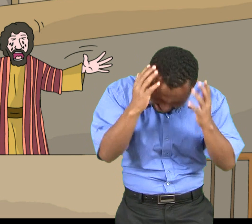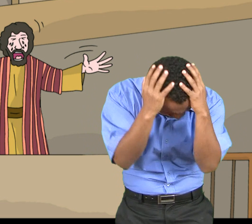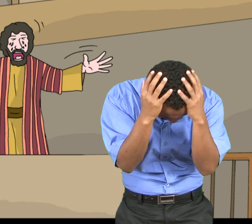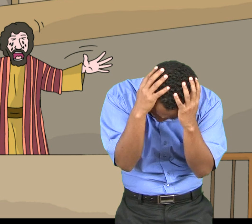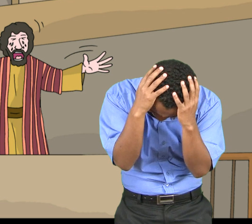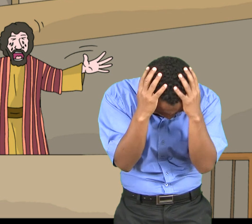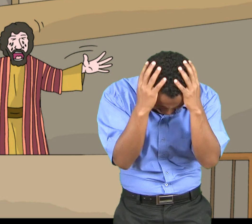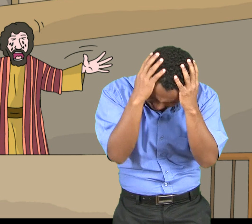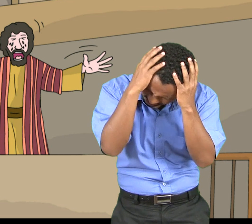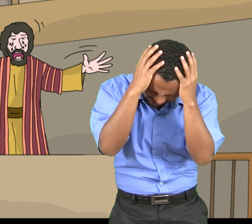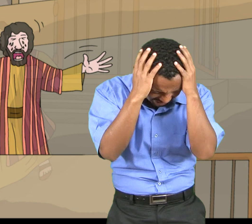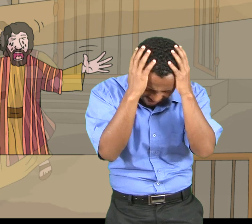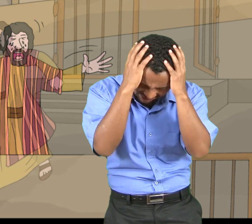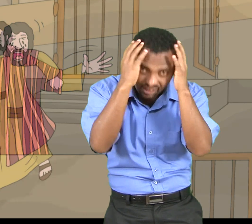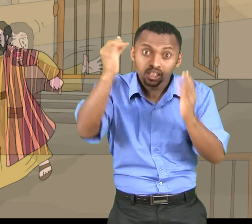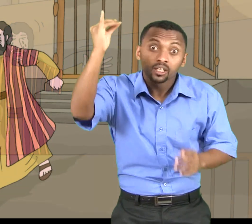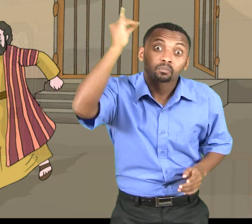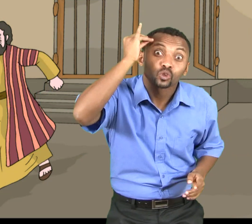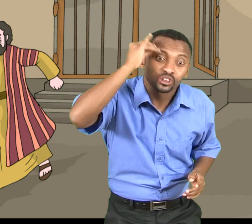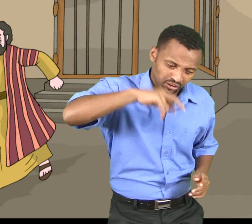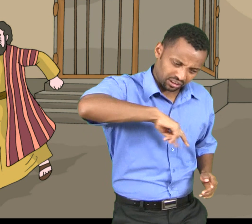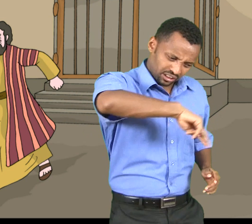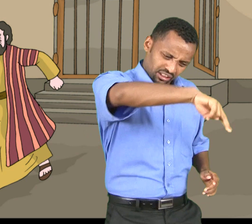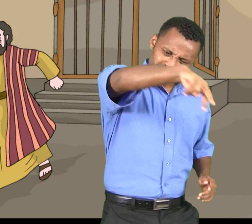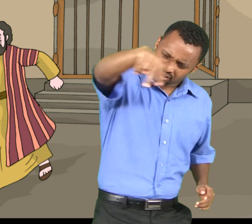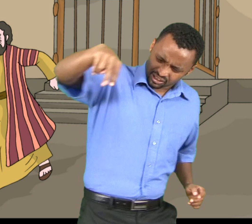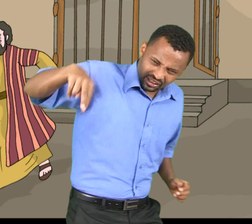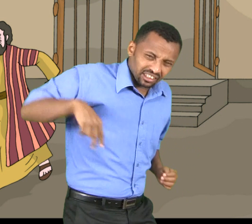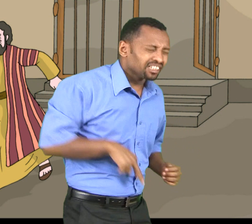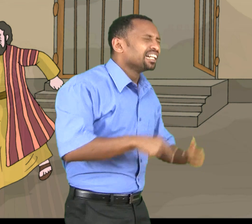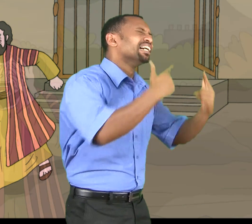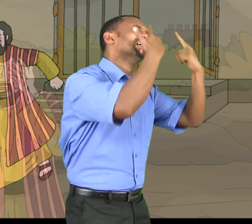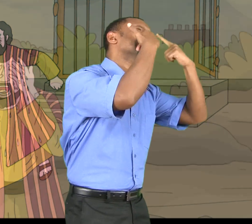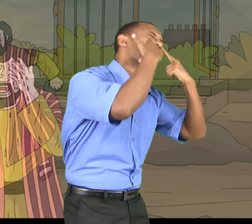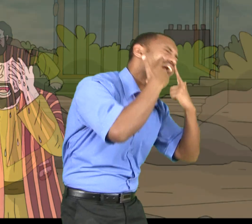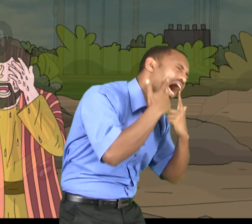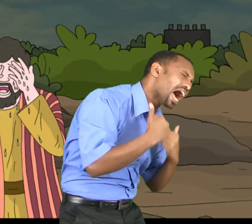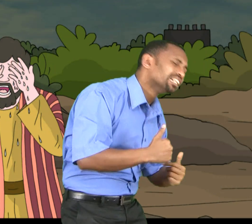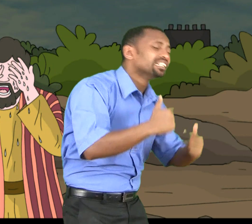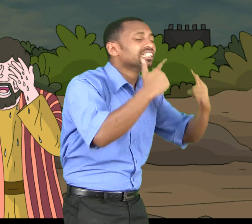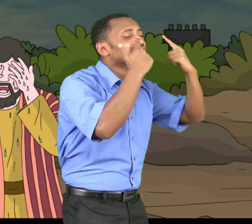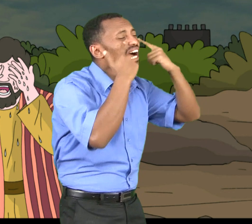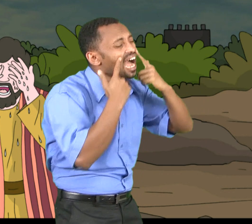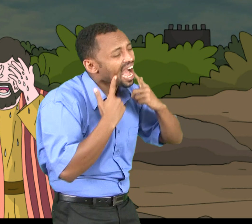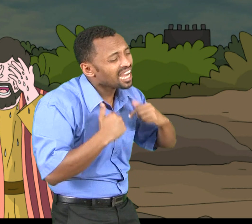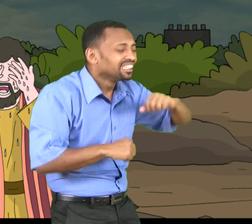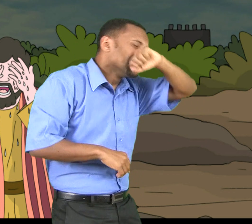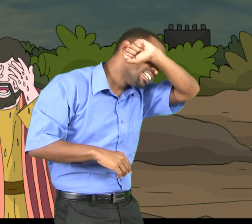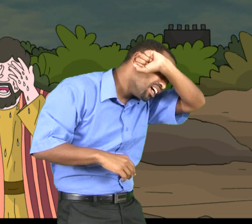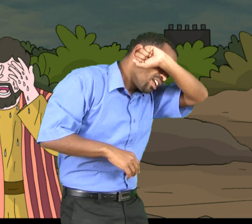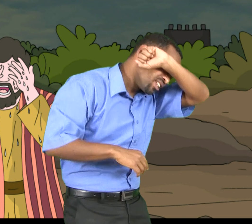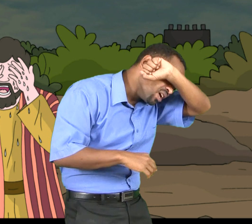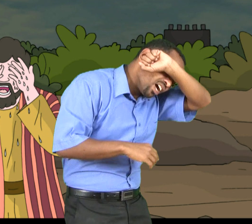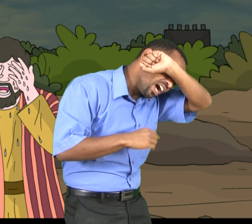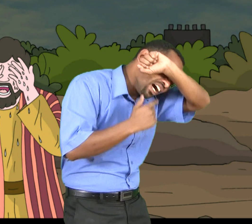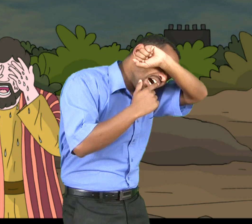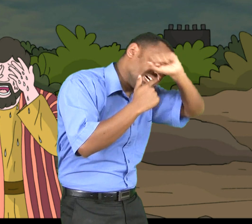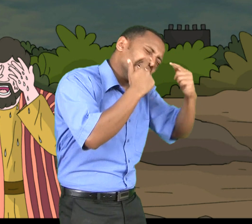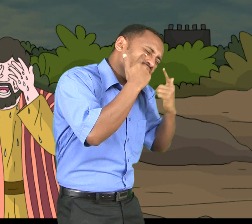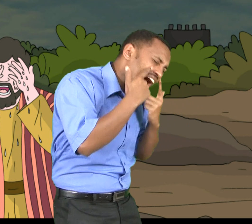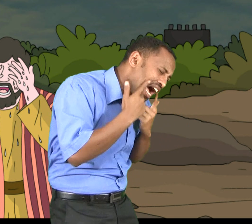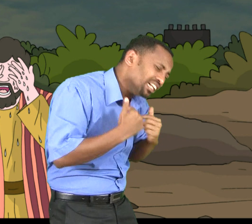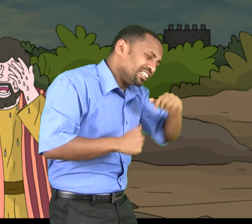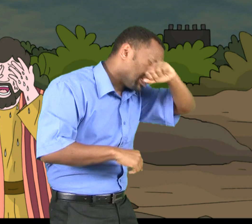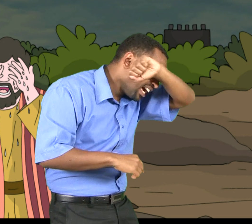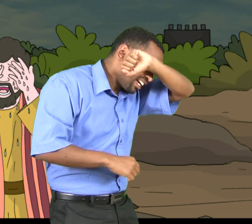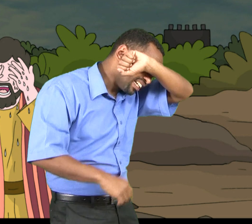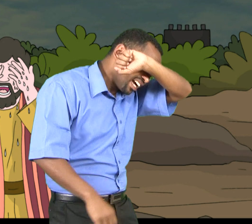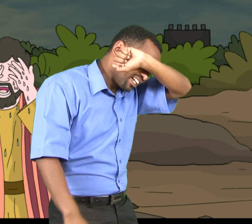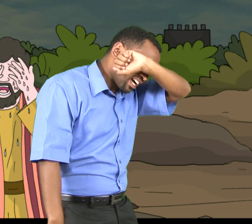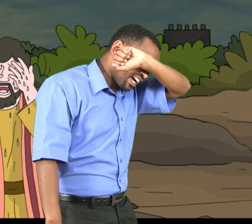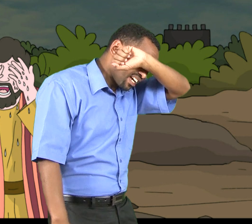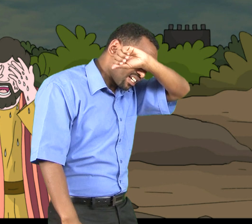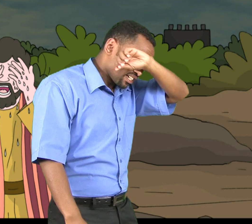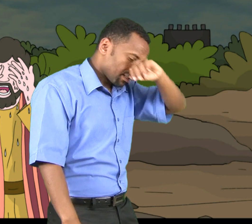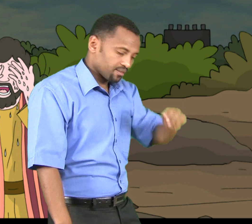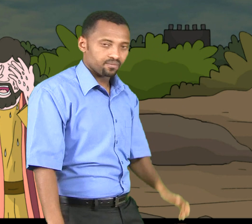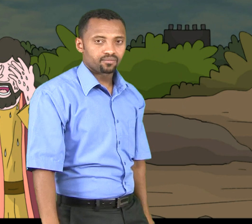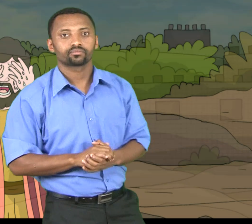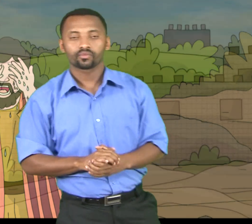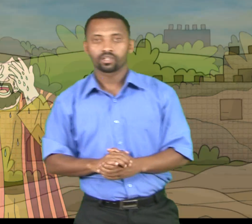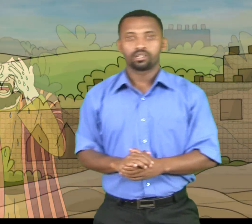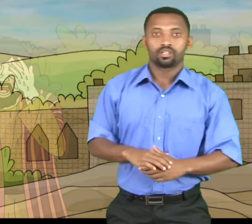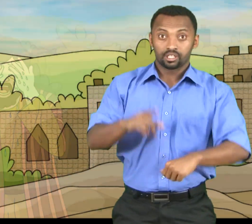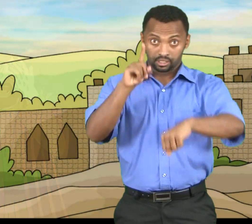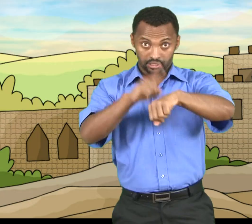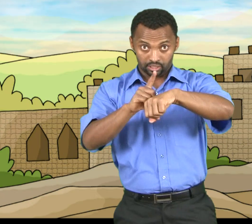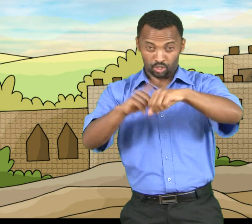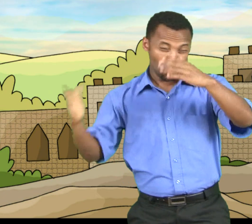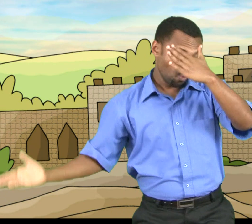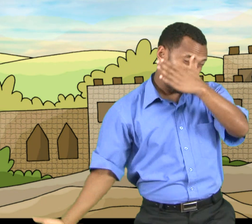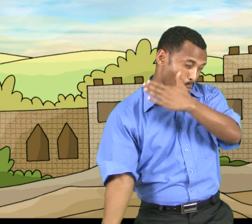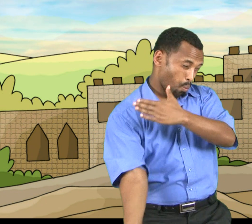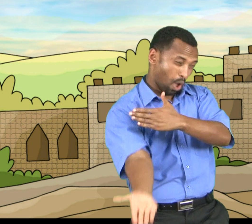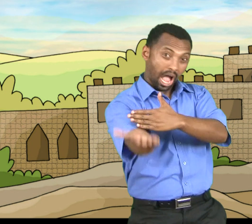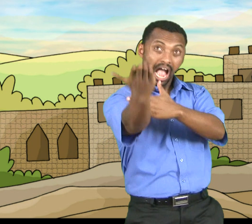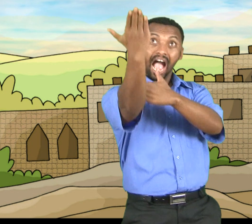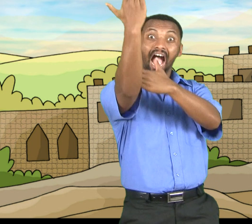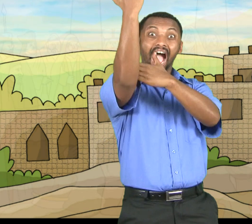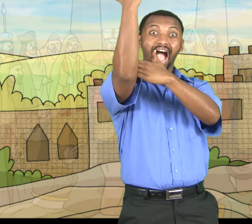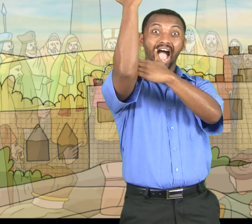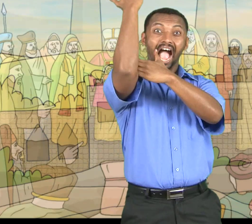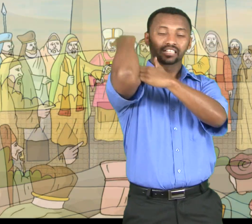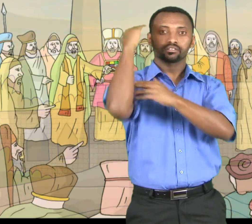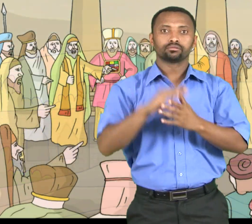And he went outside and wept bitterly.